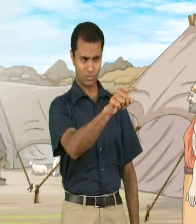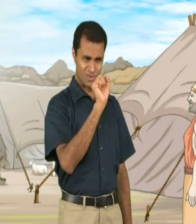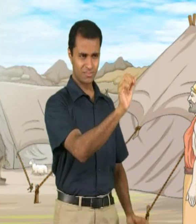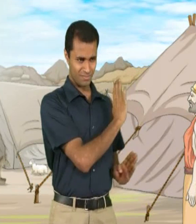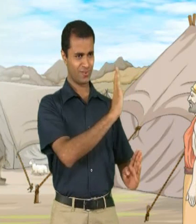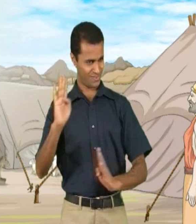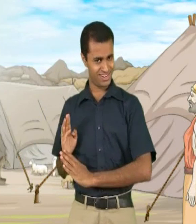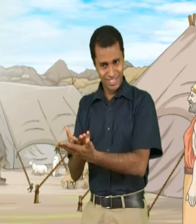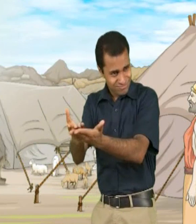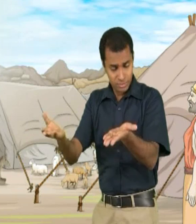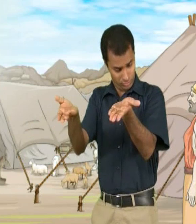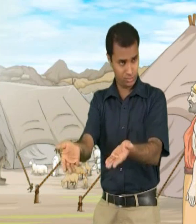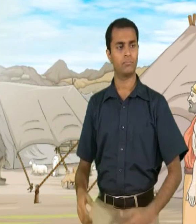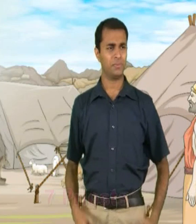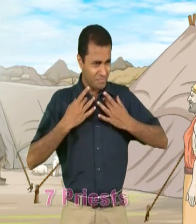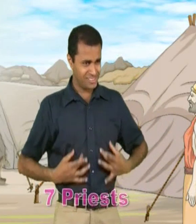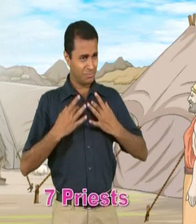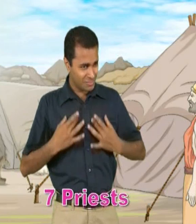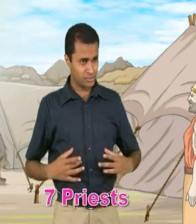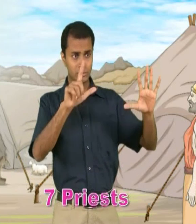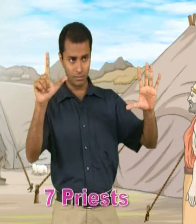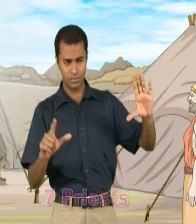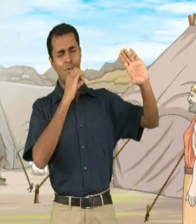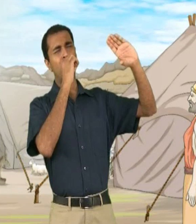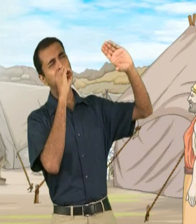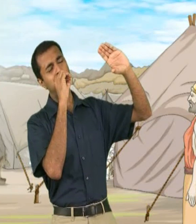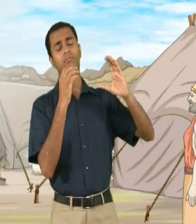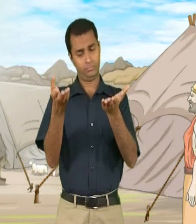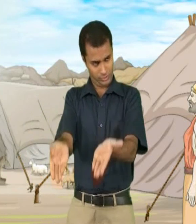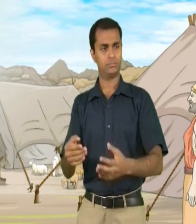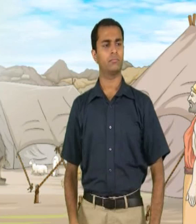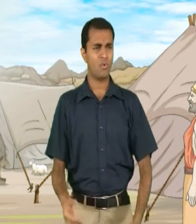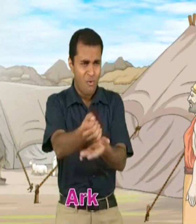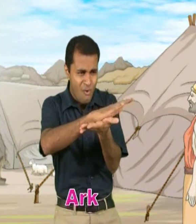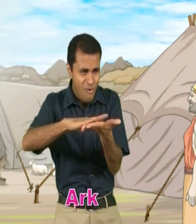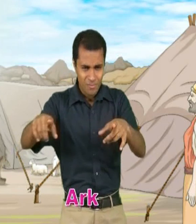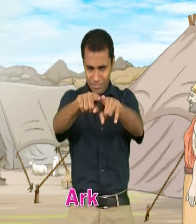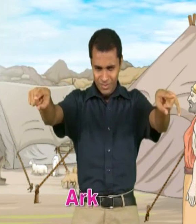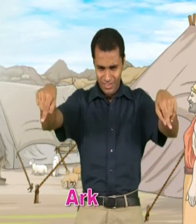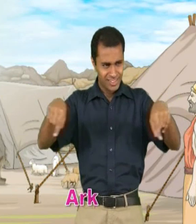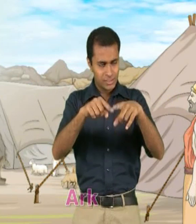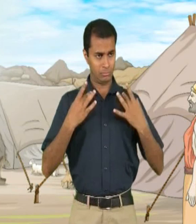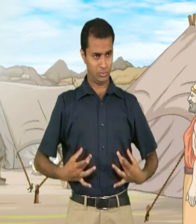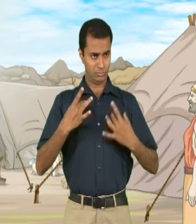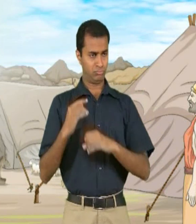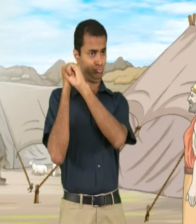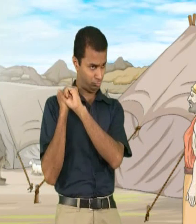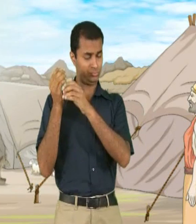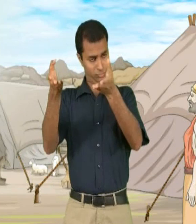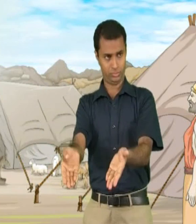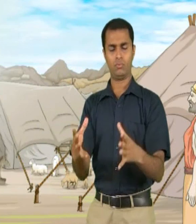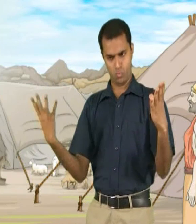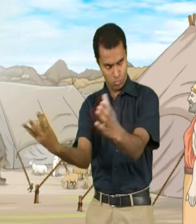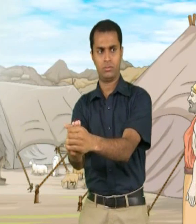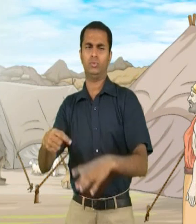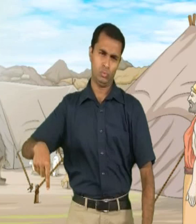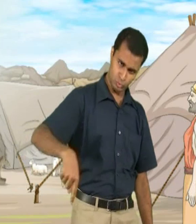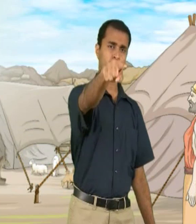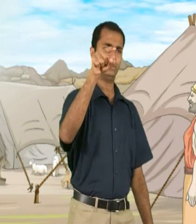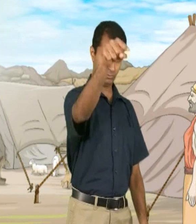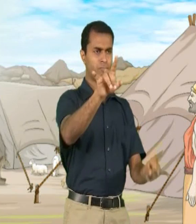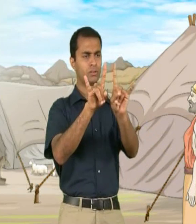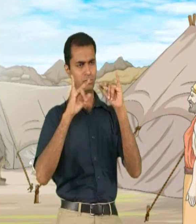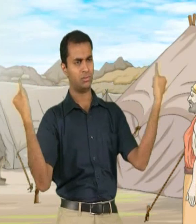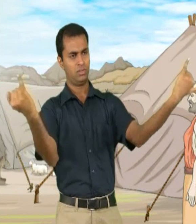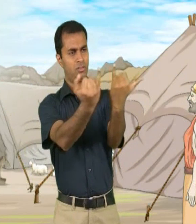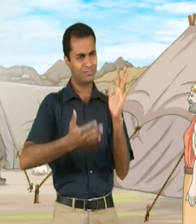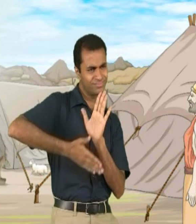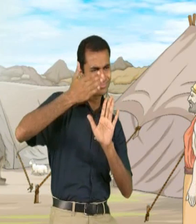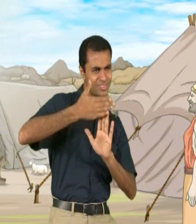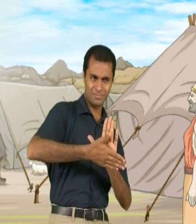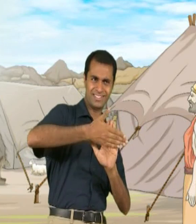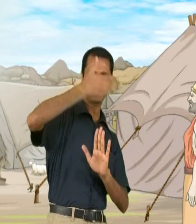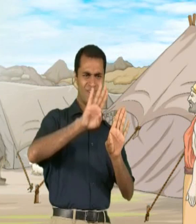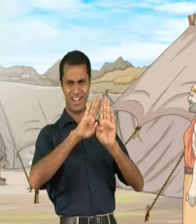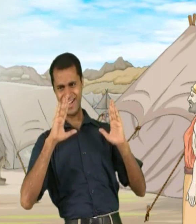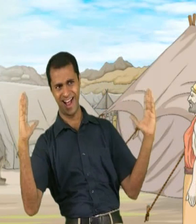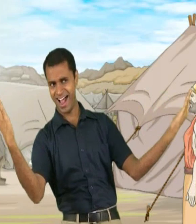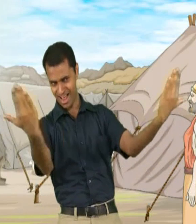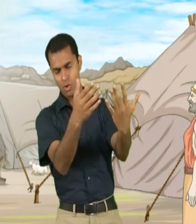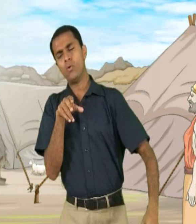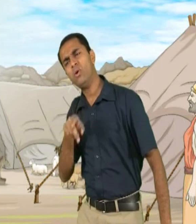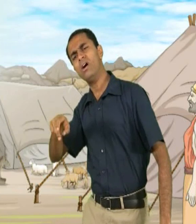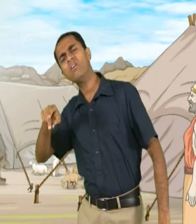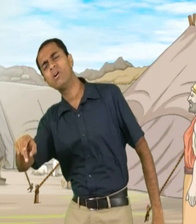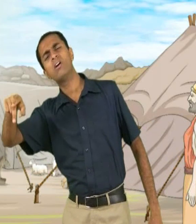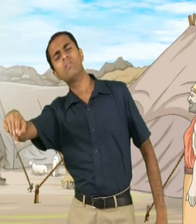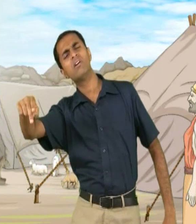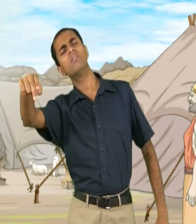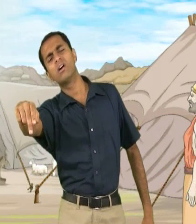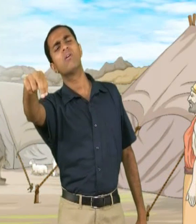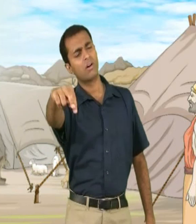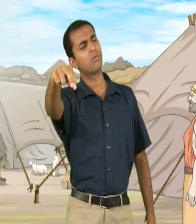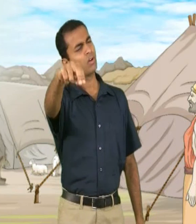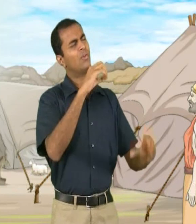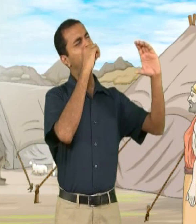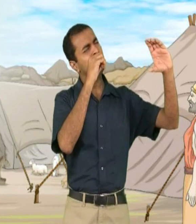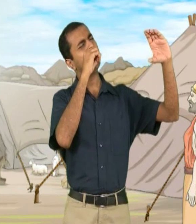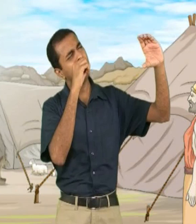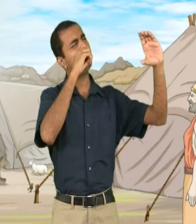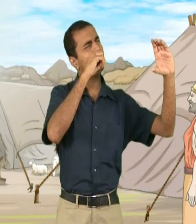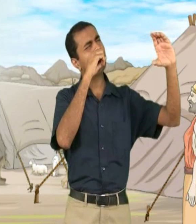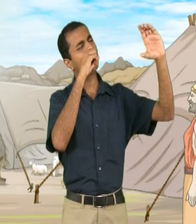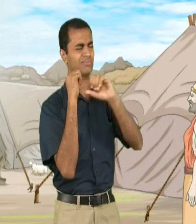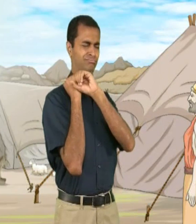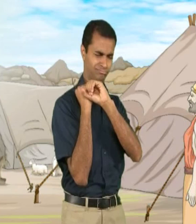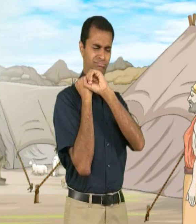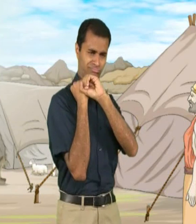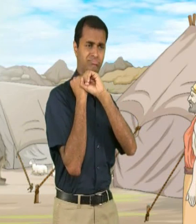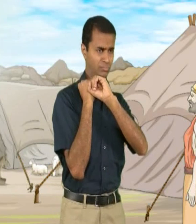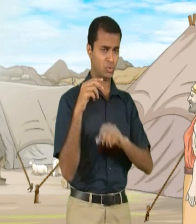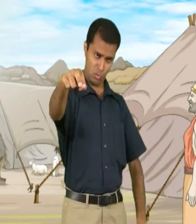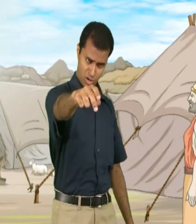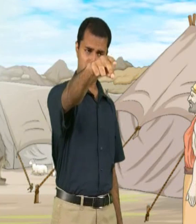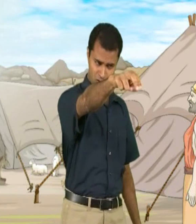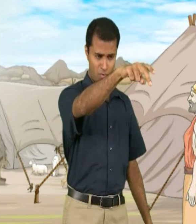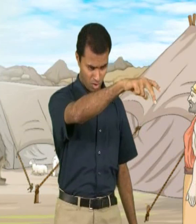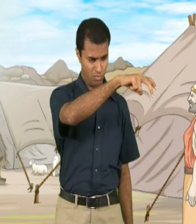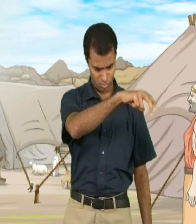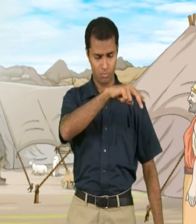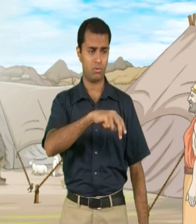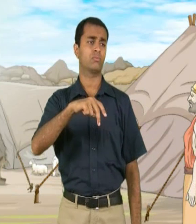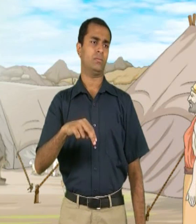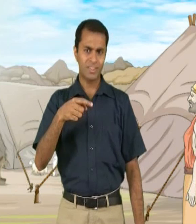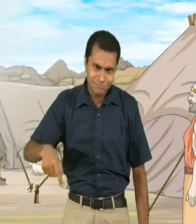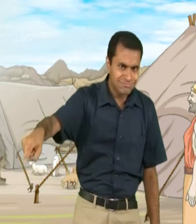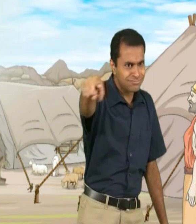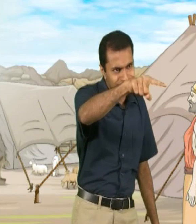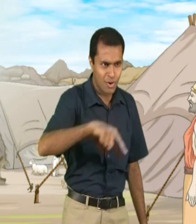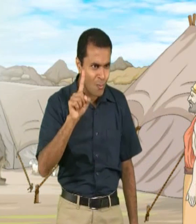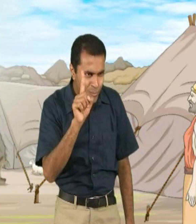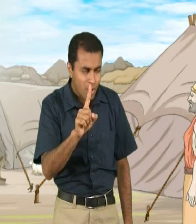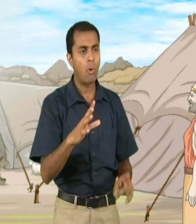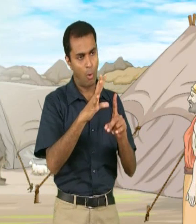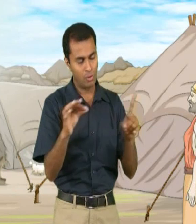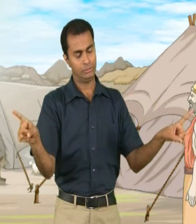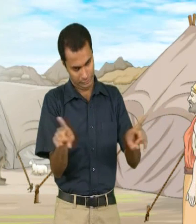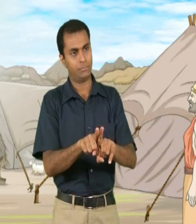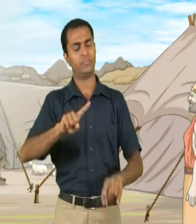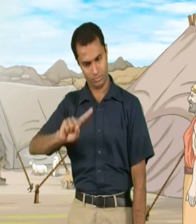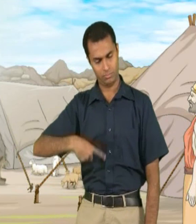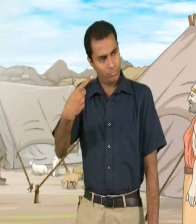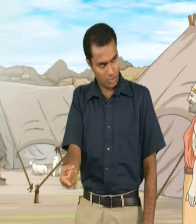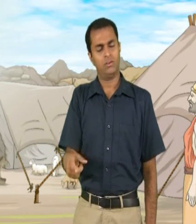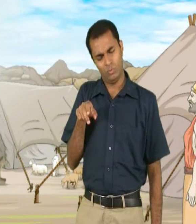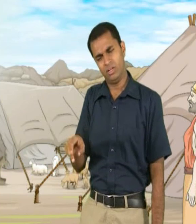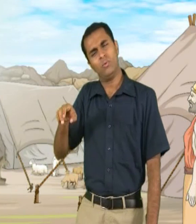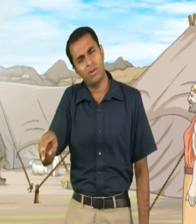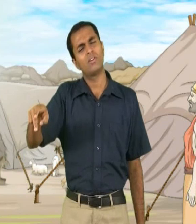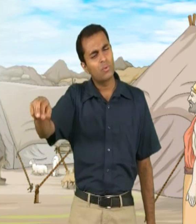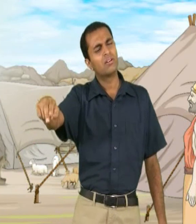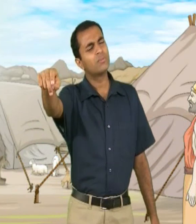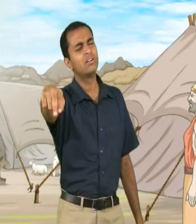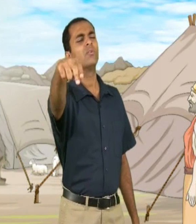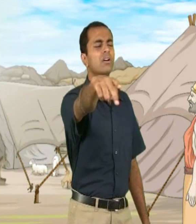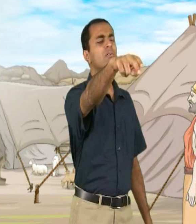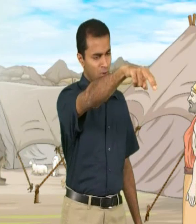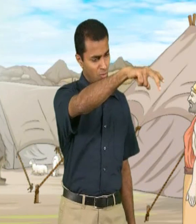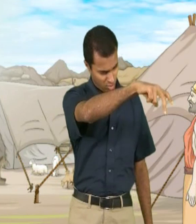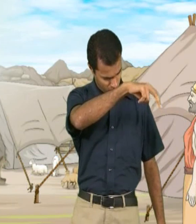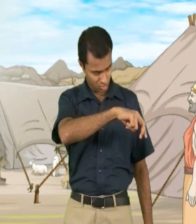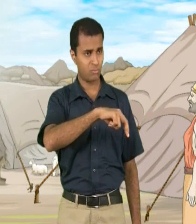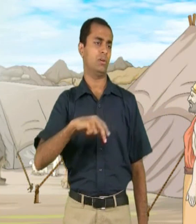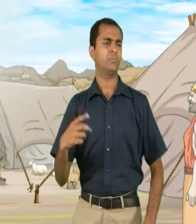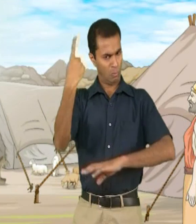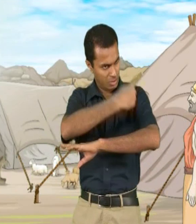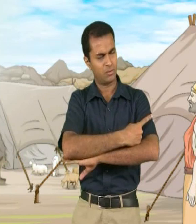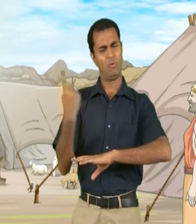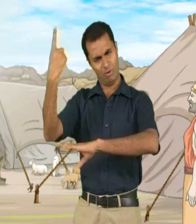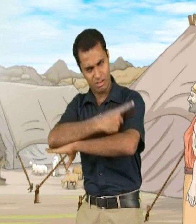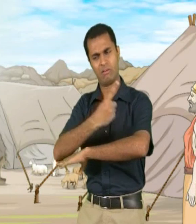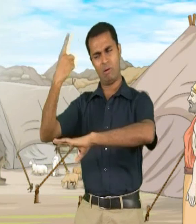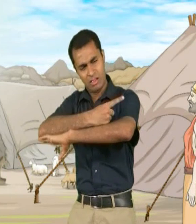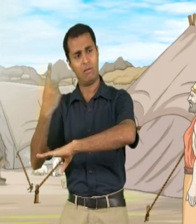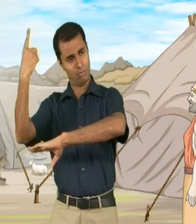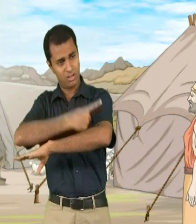March around the city with all the men of war, circling the city one time. Do this for six days.